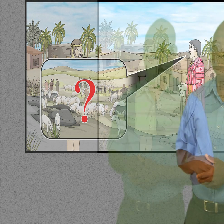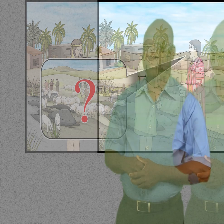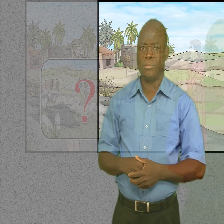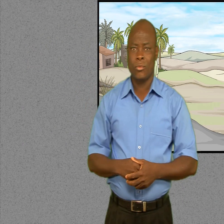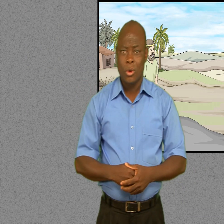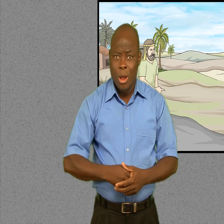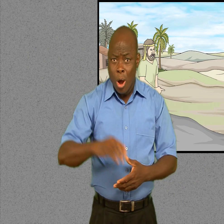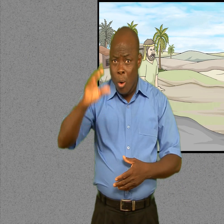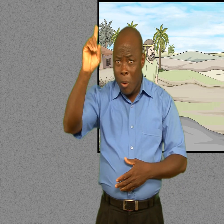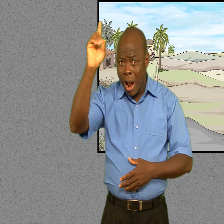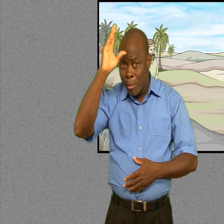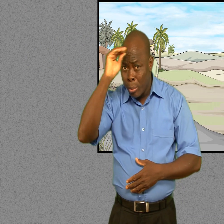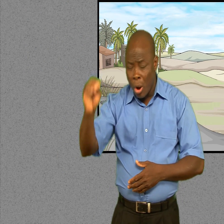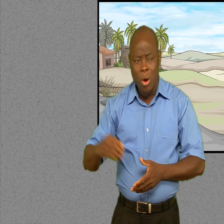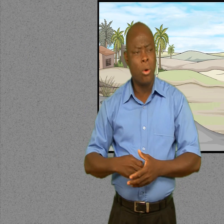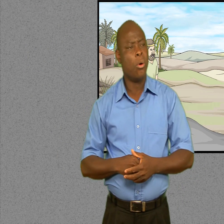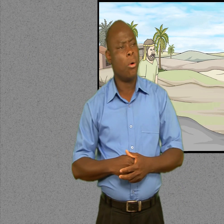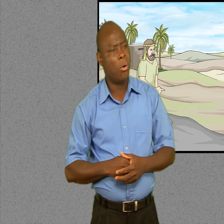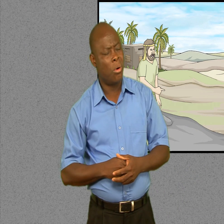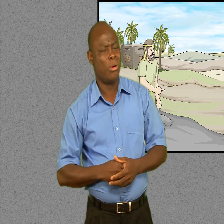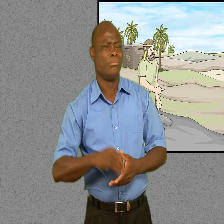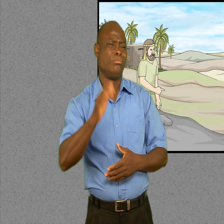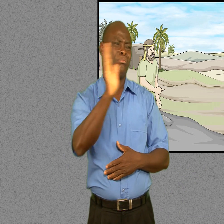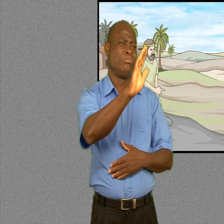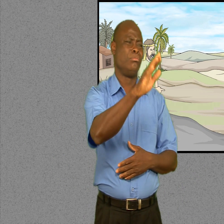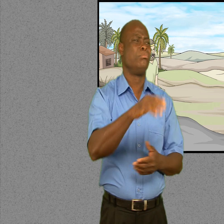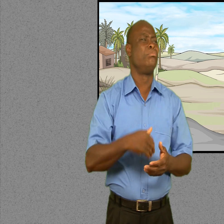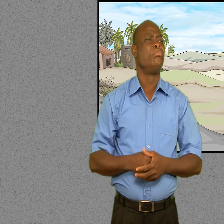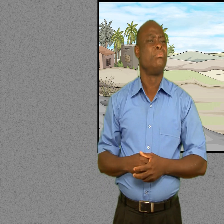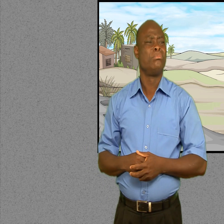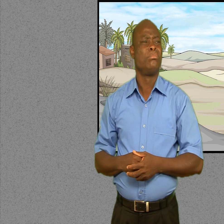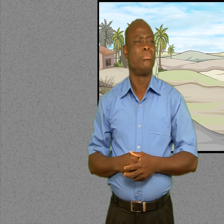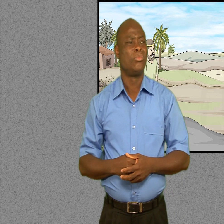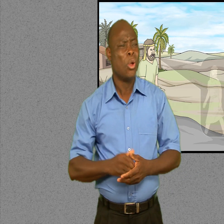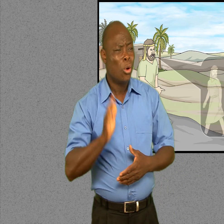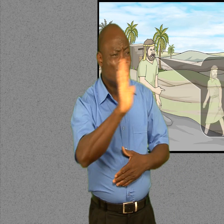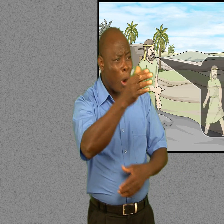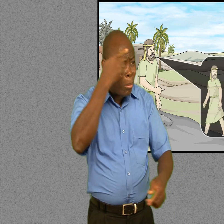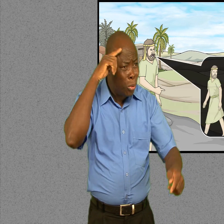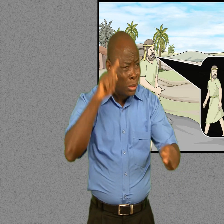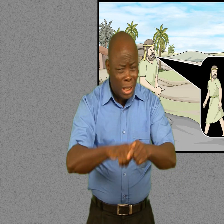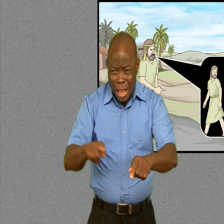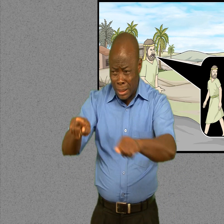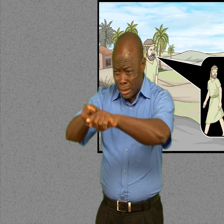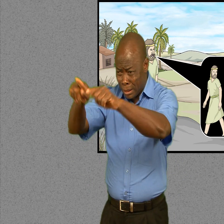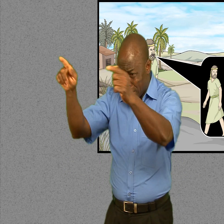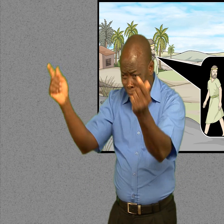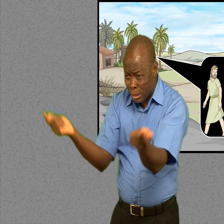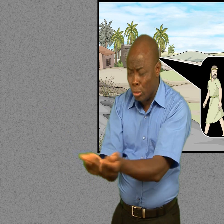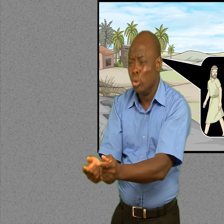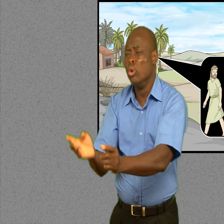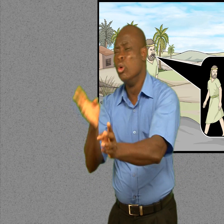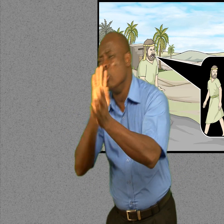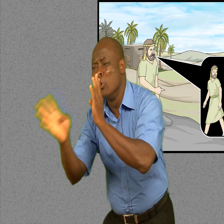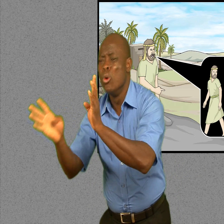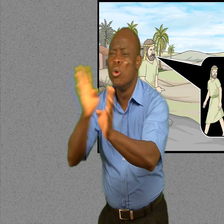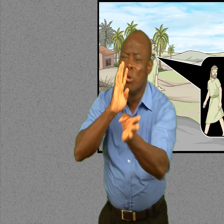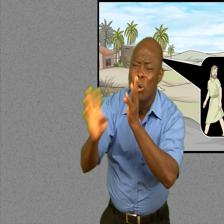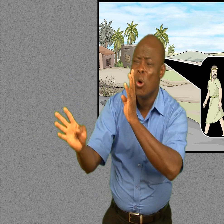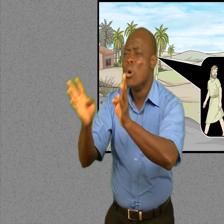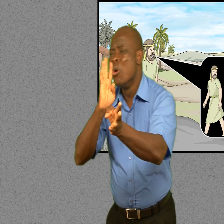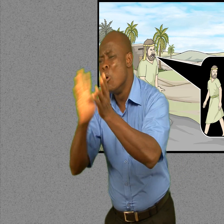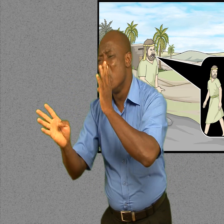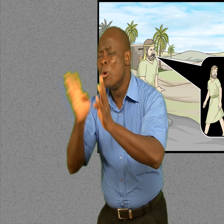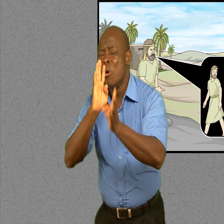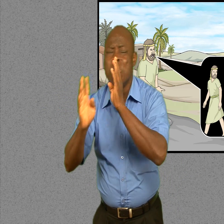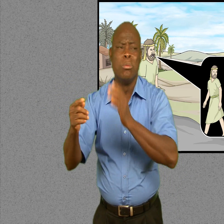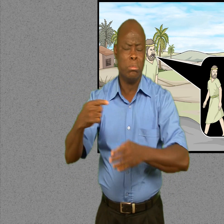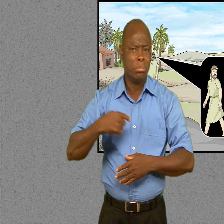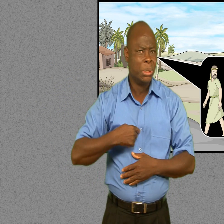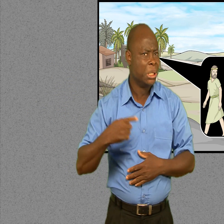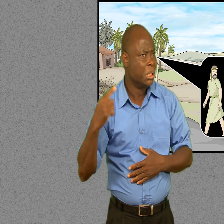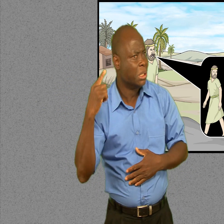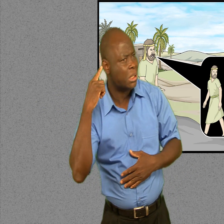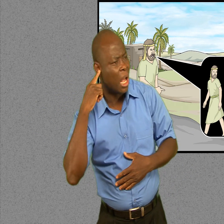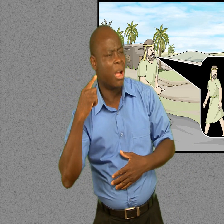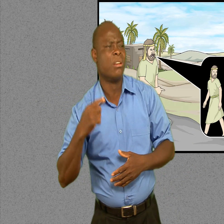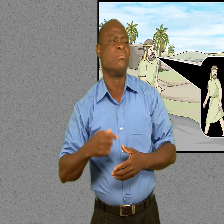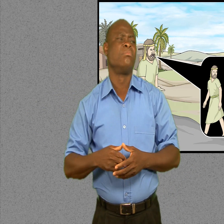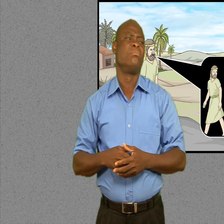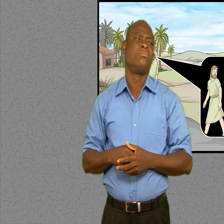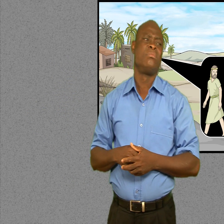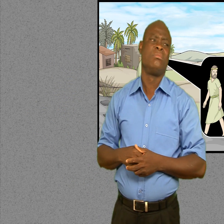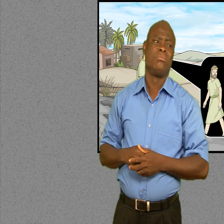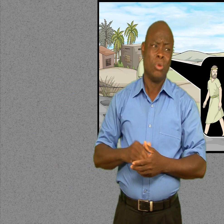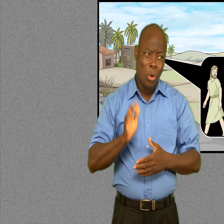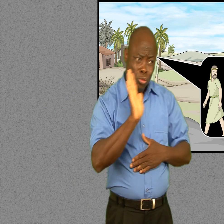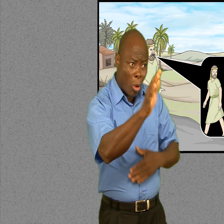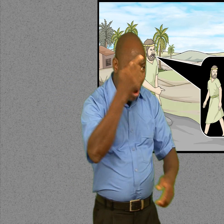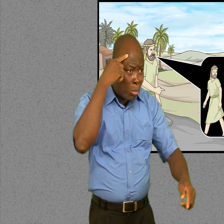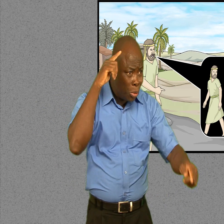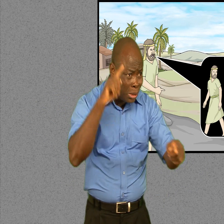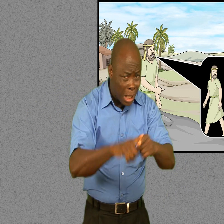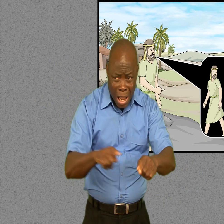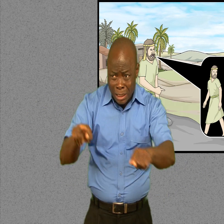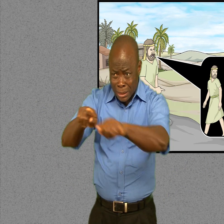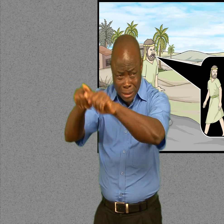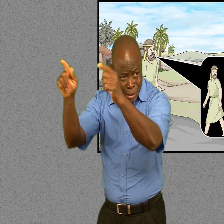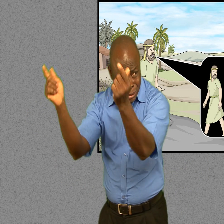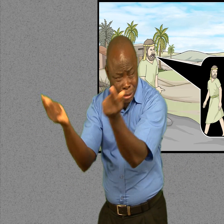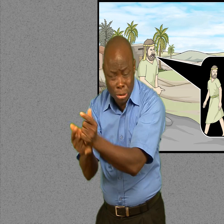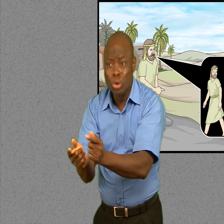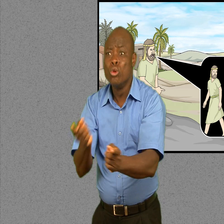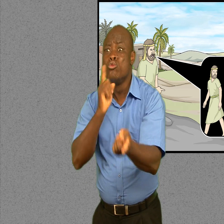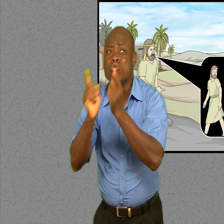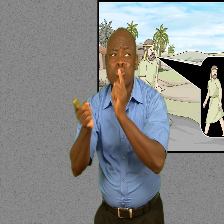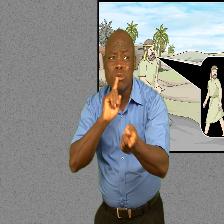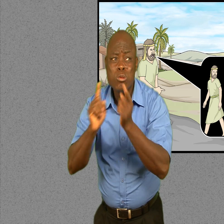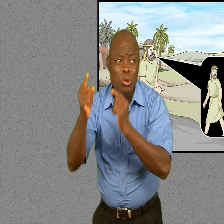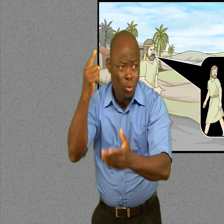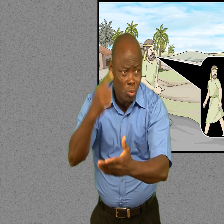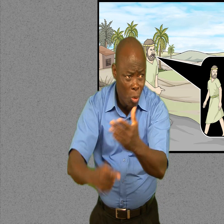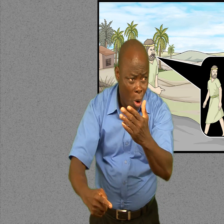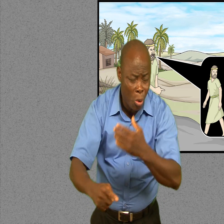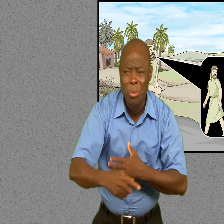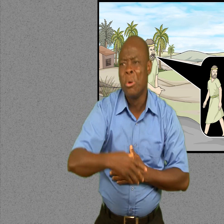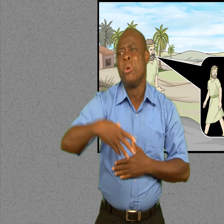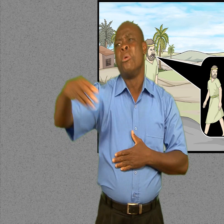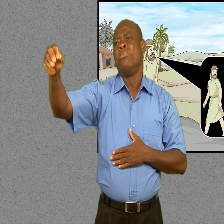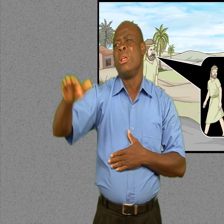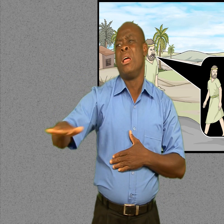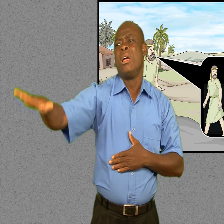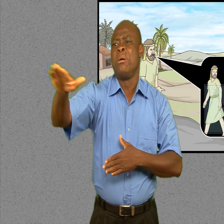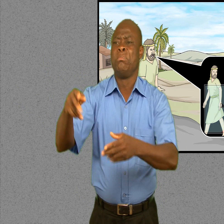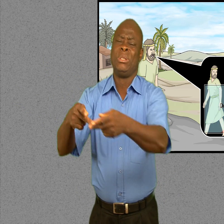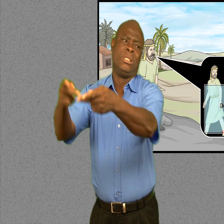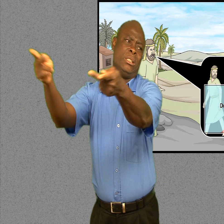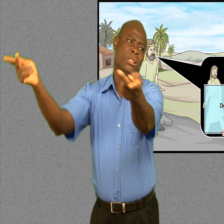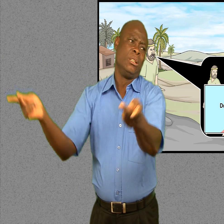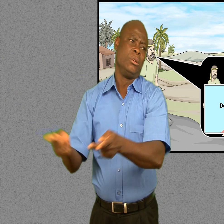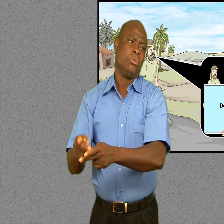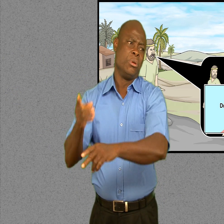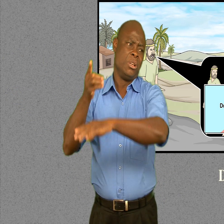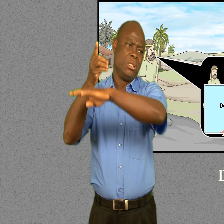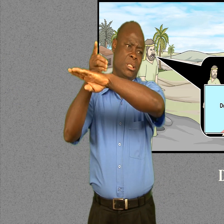“They have moved on from here,” the man answered.